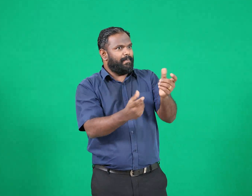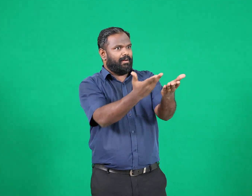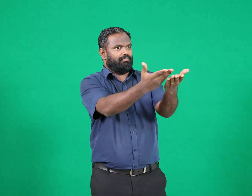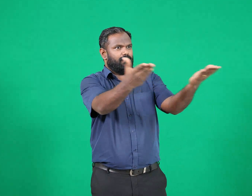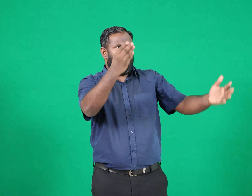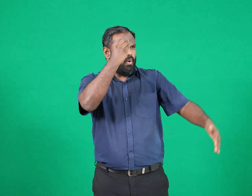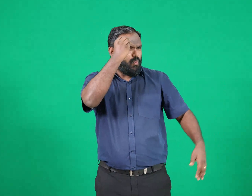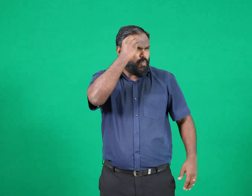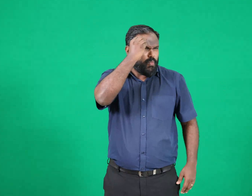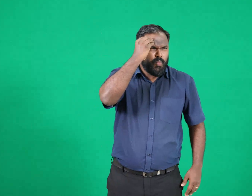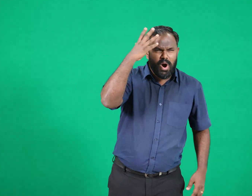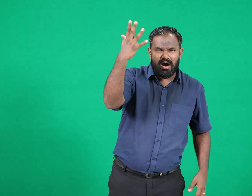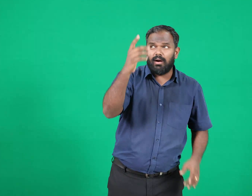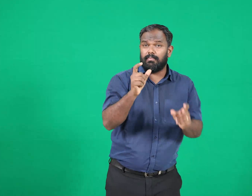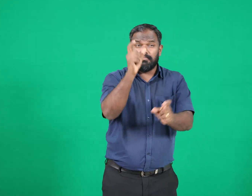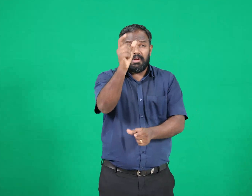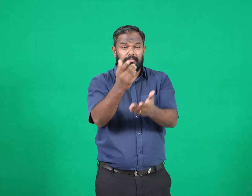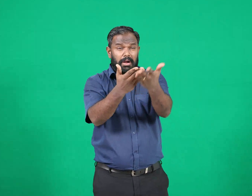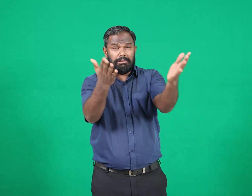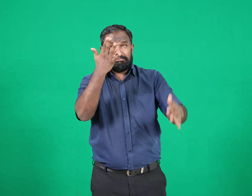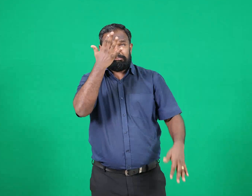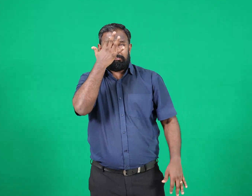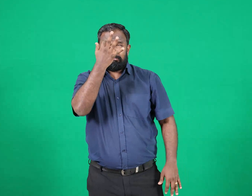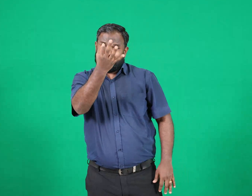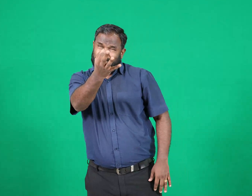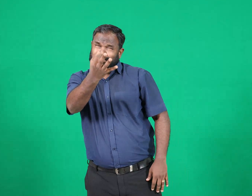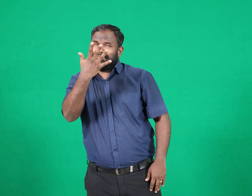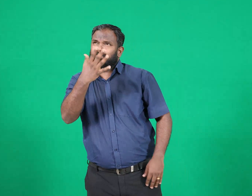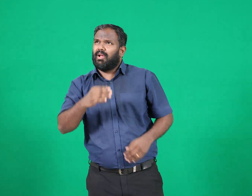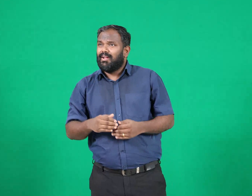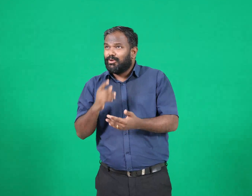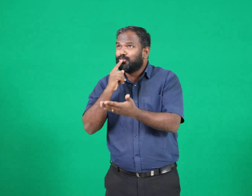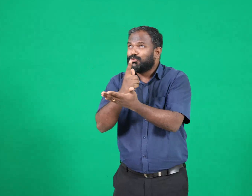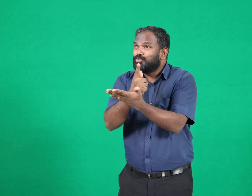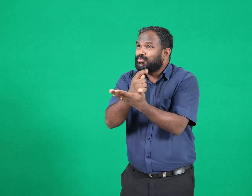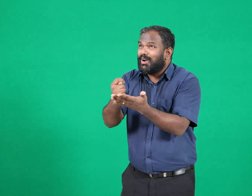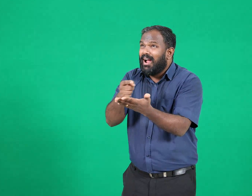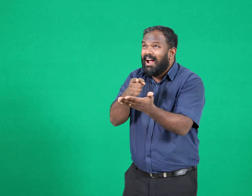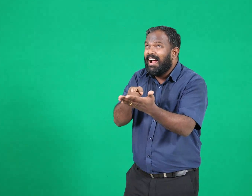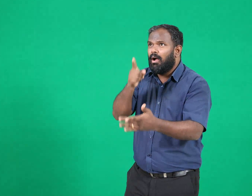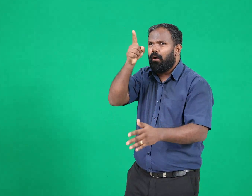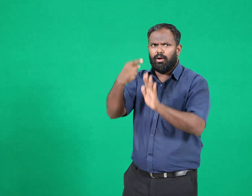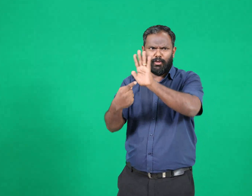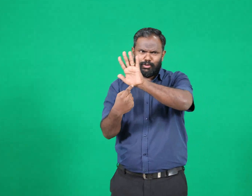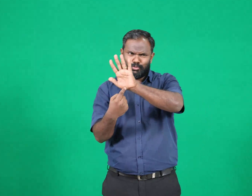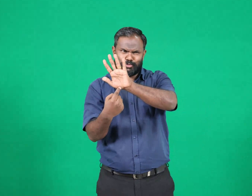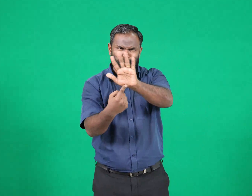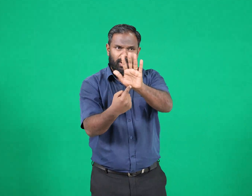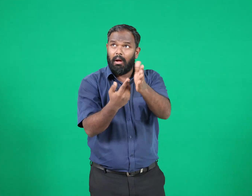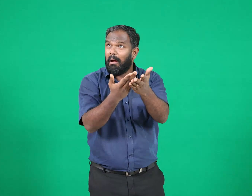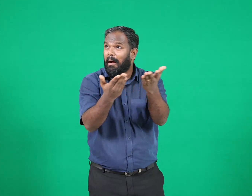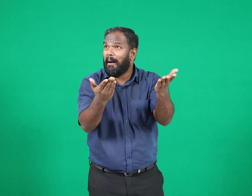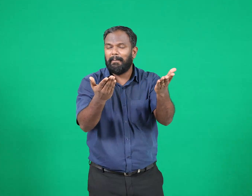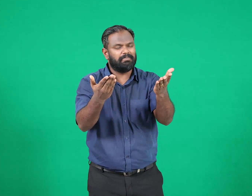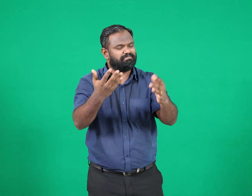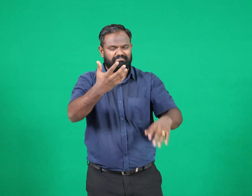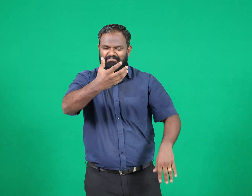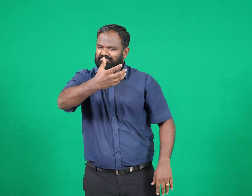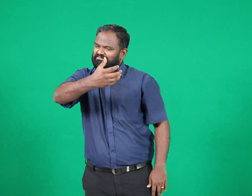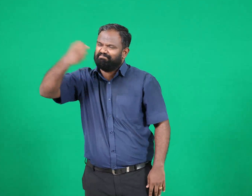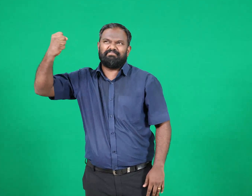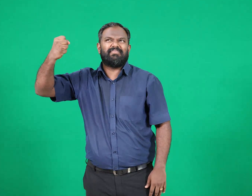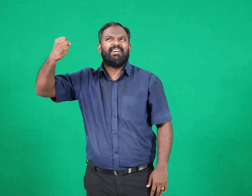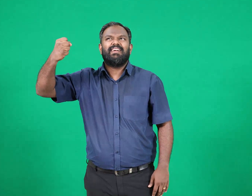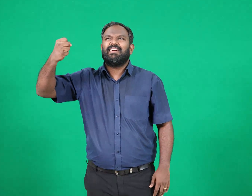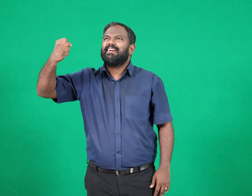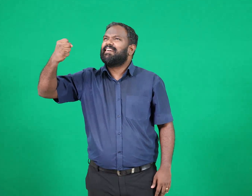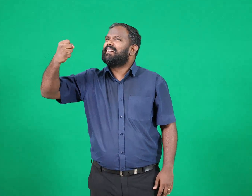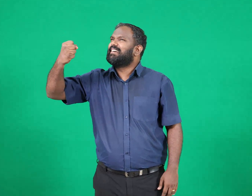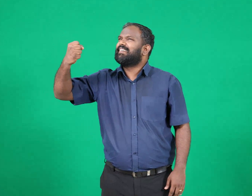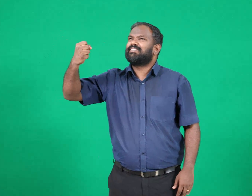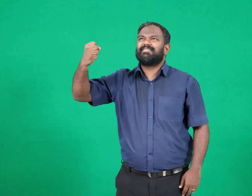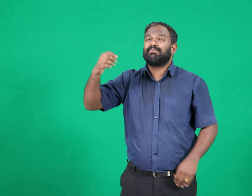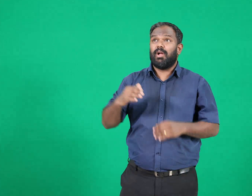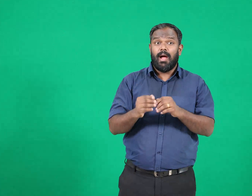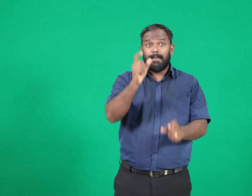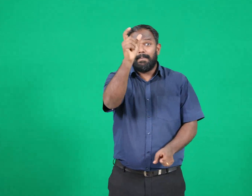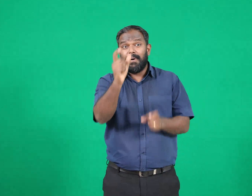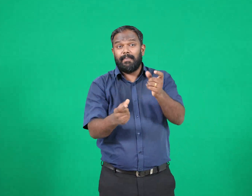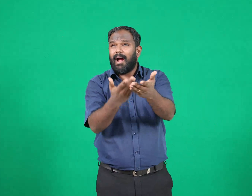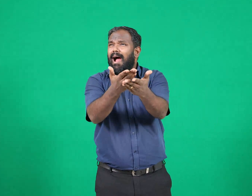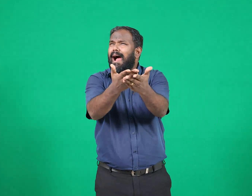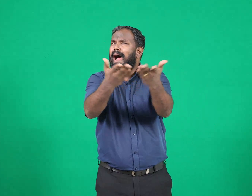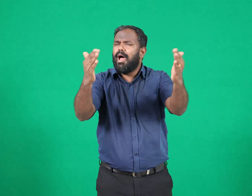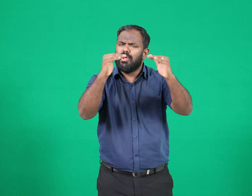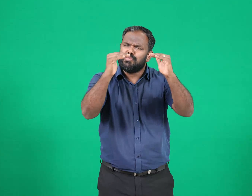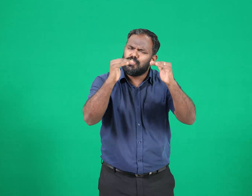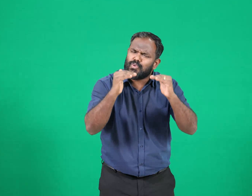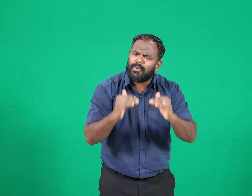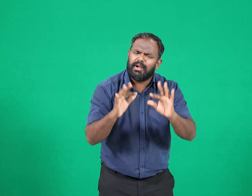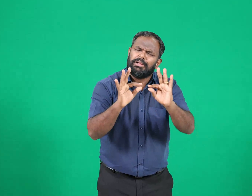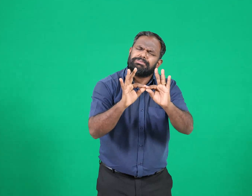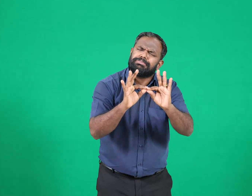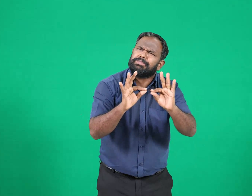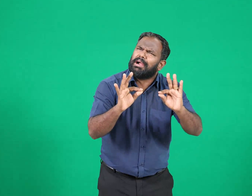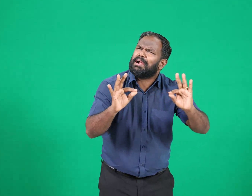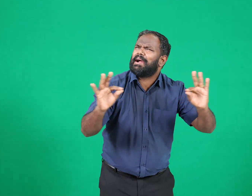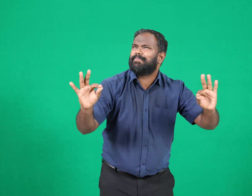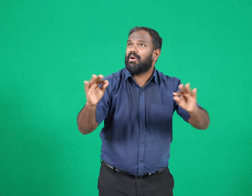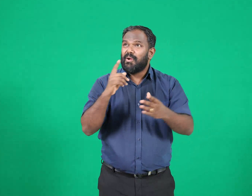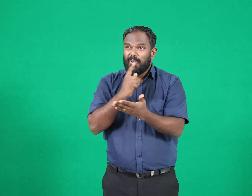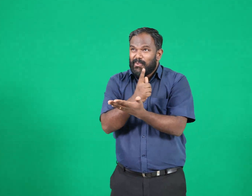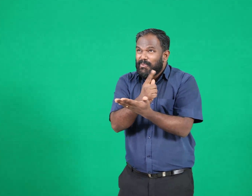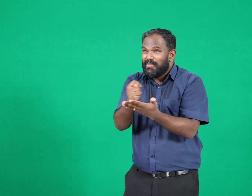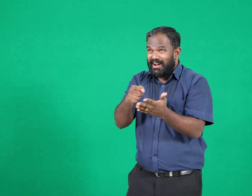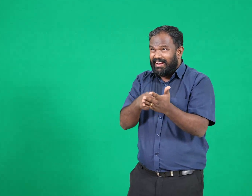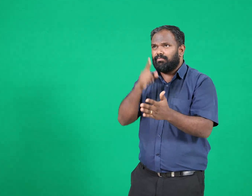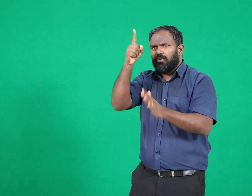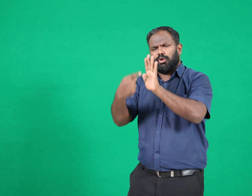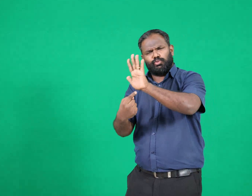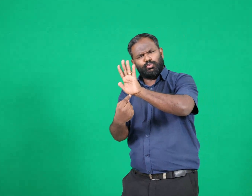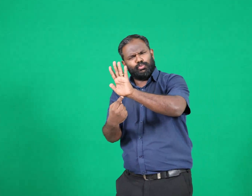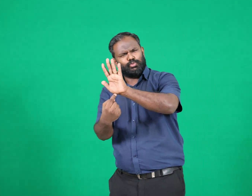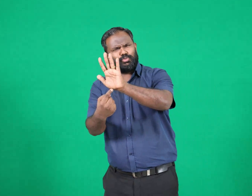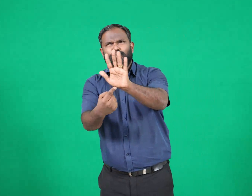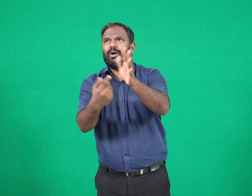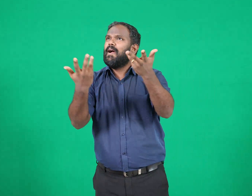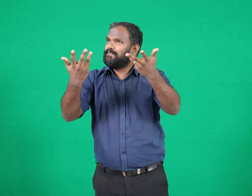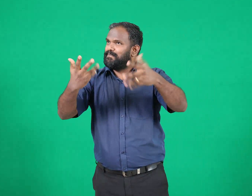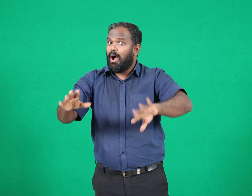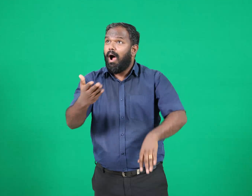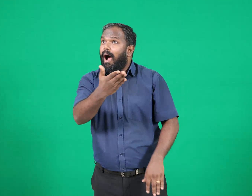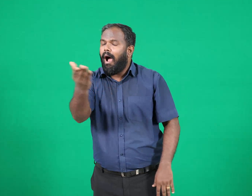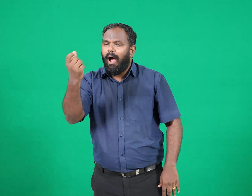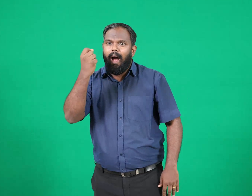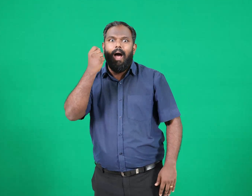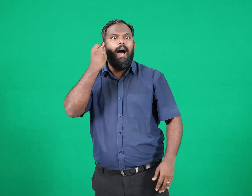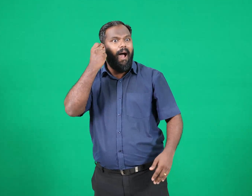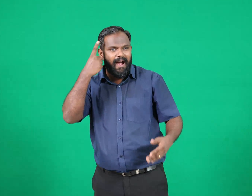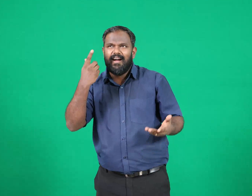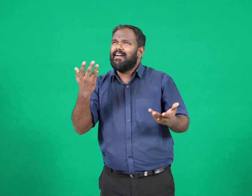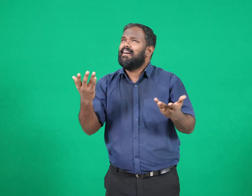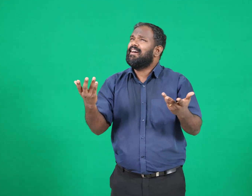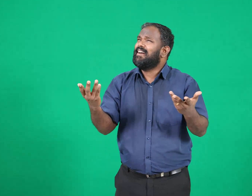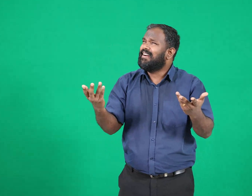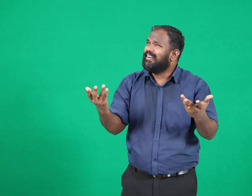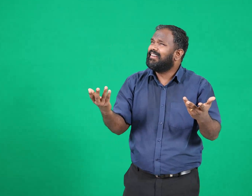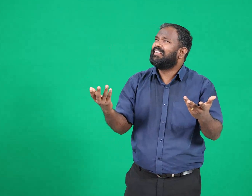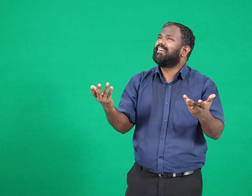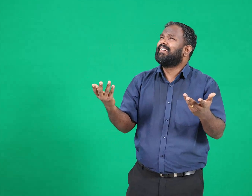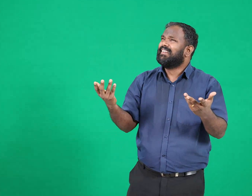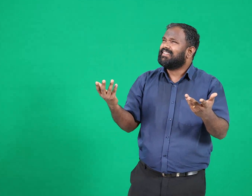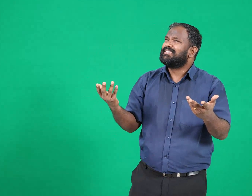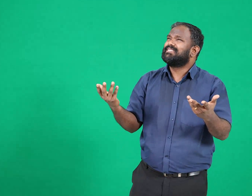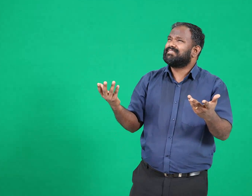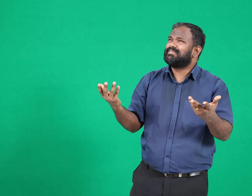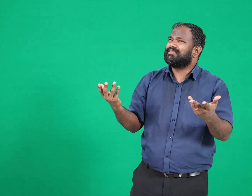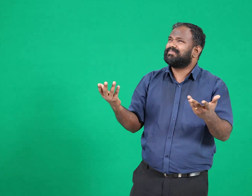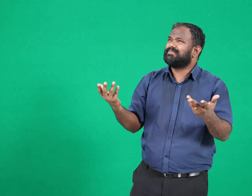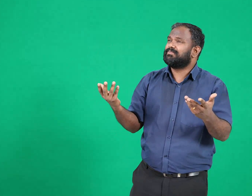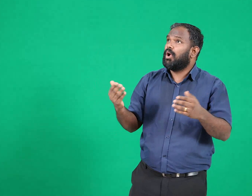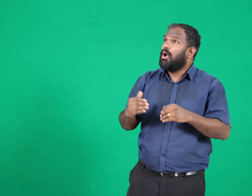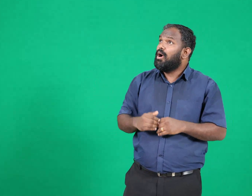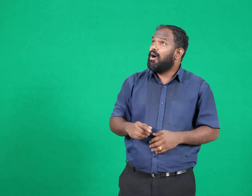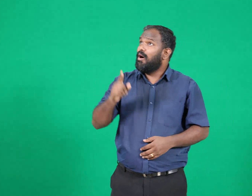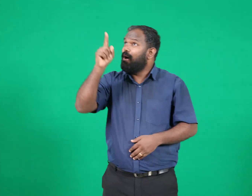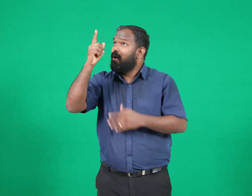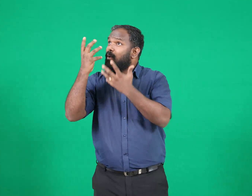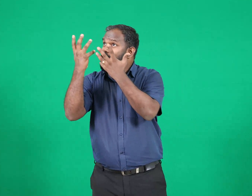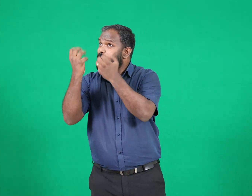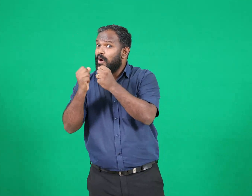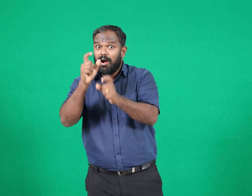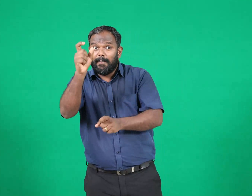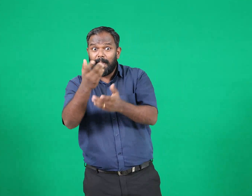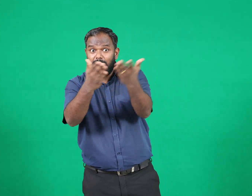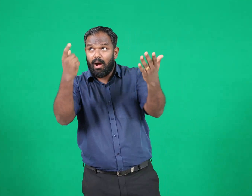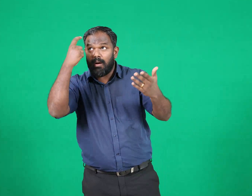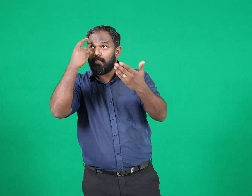All things have been entrusted to Me by My Father.